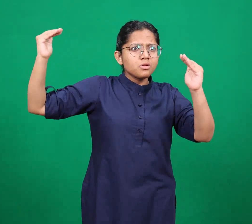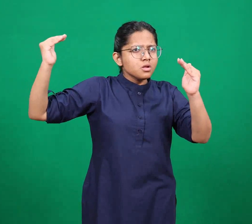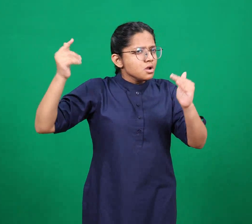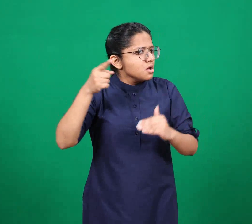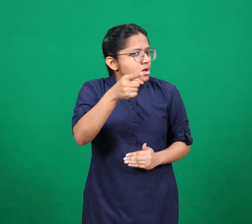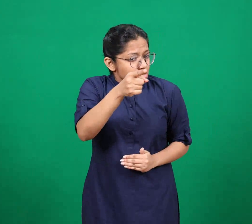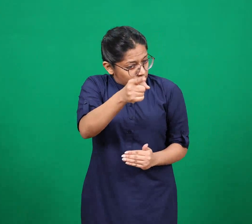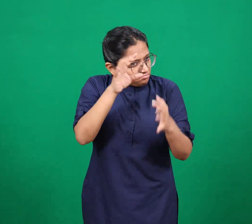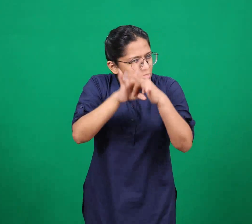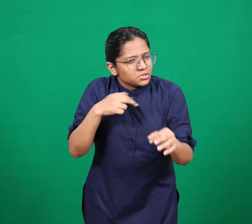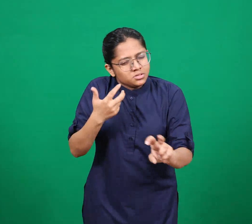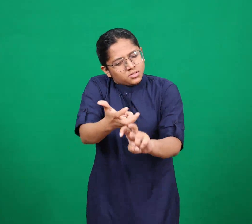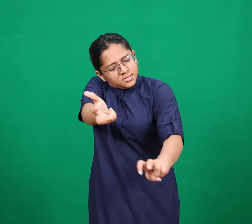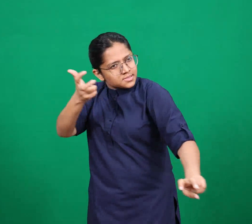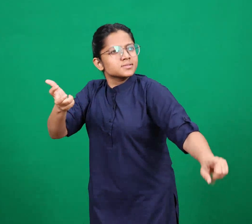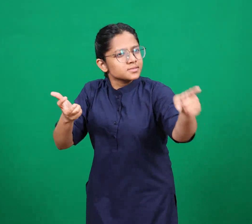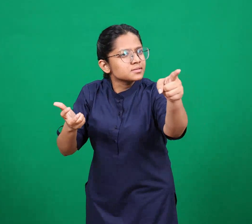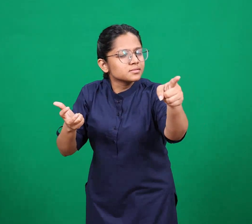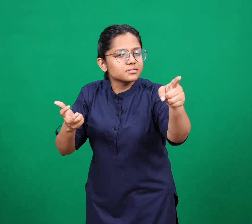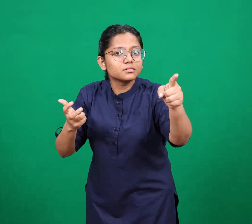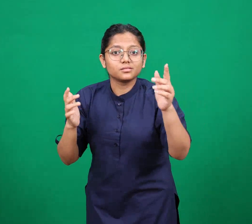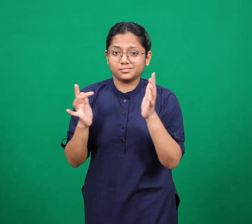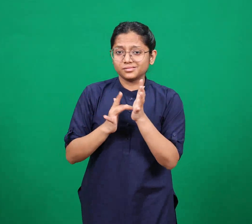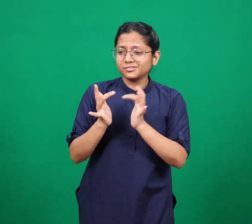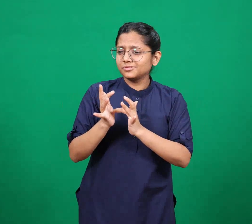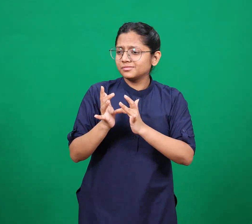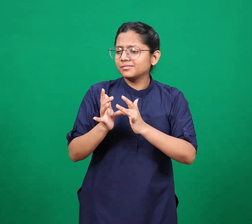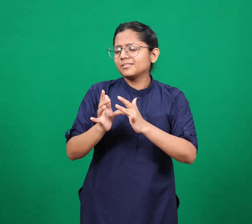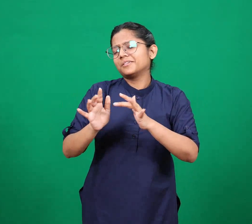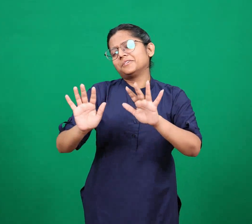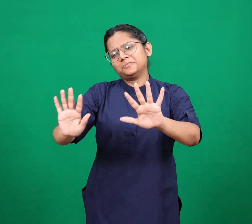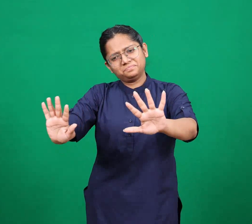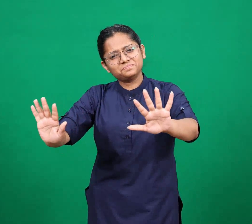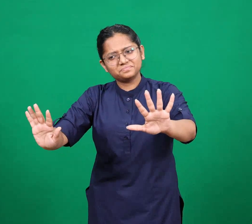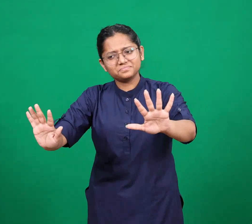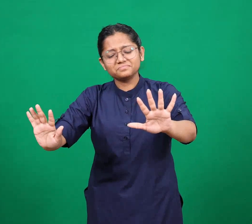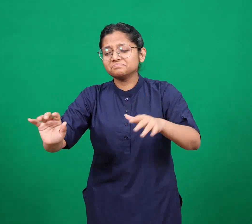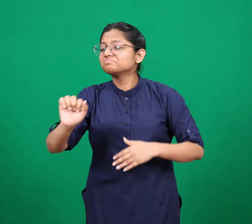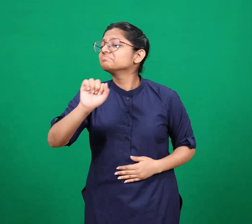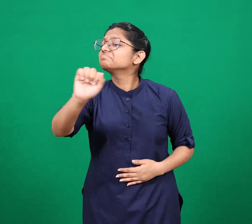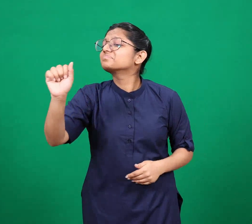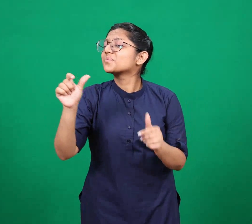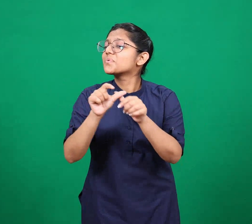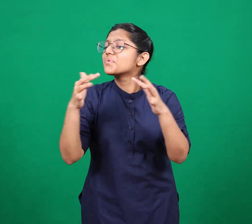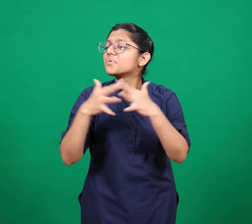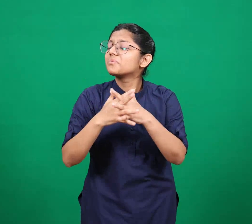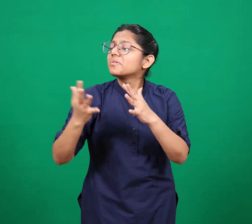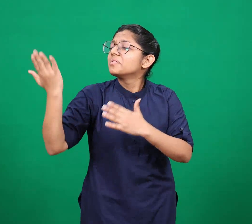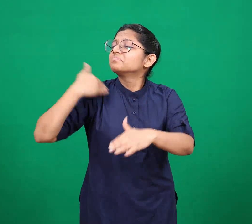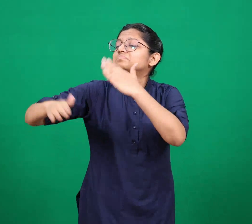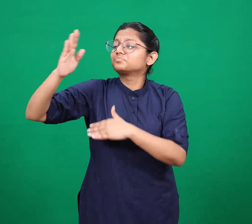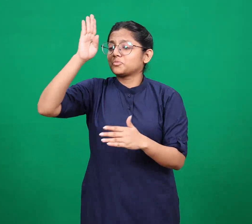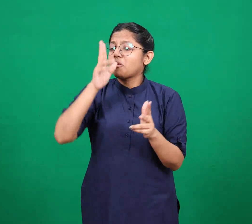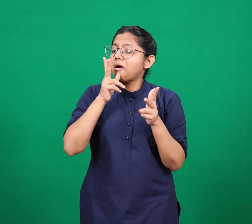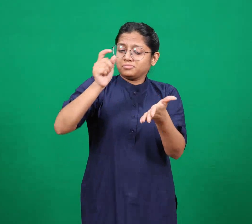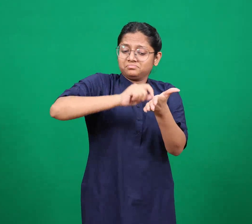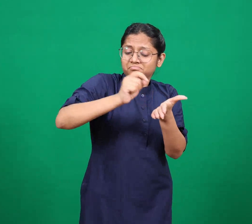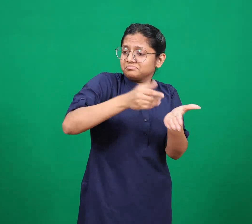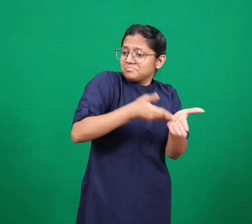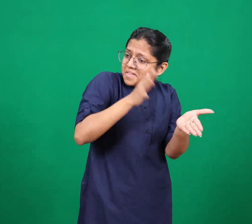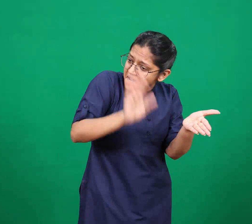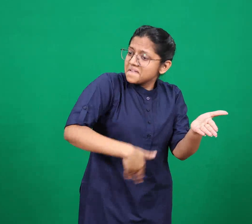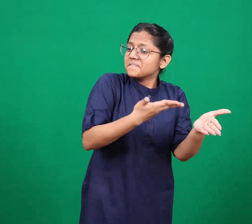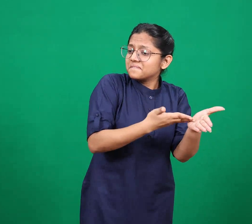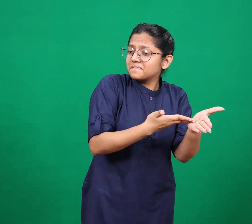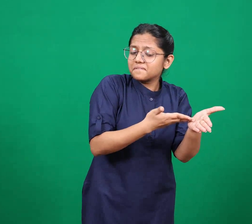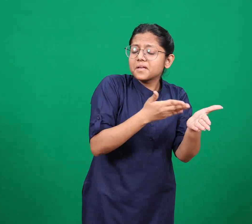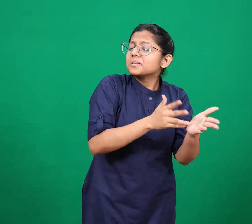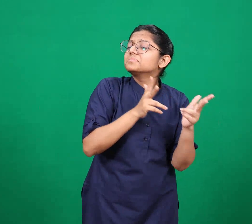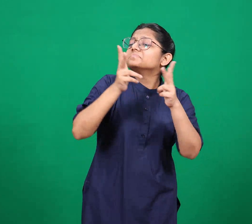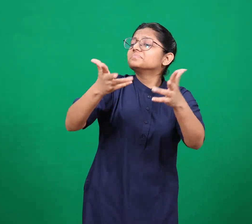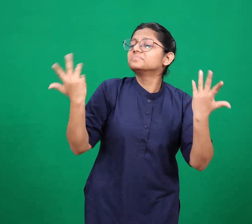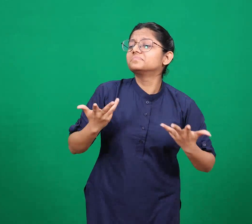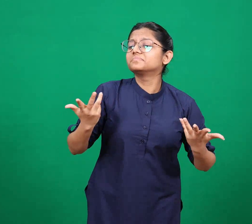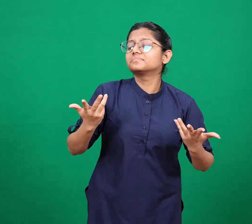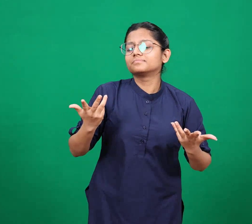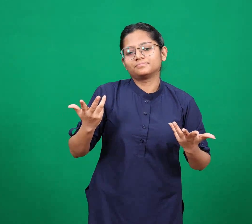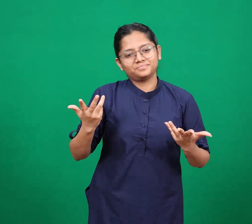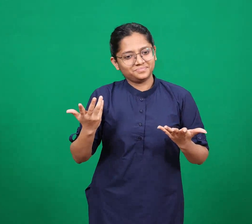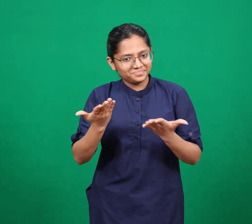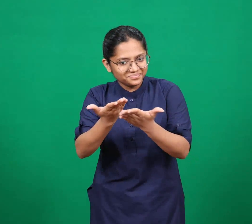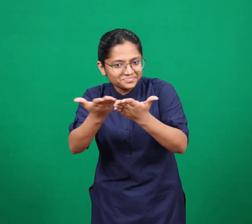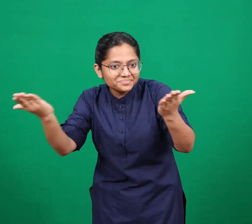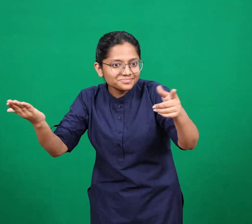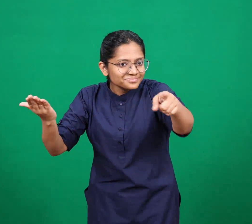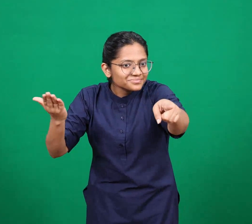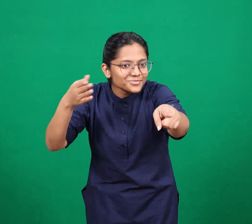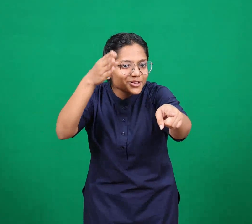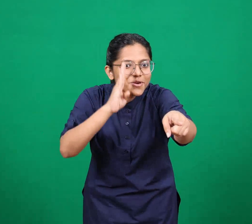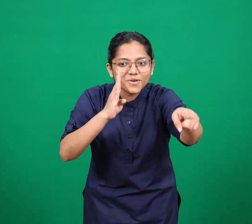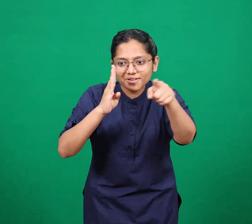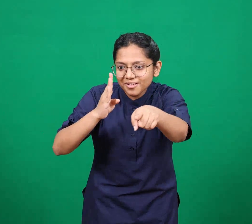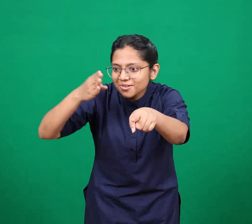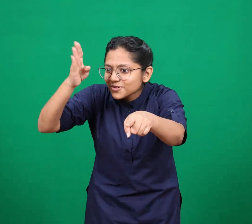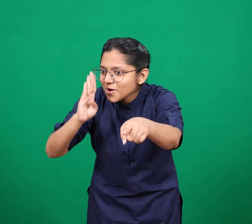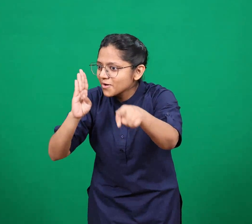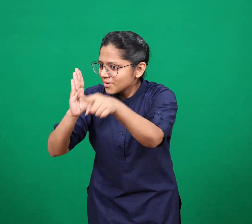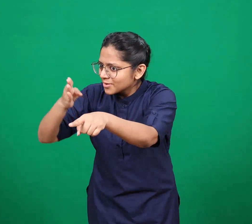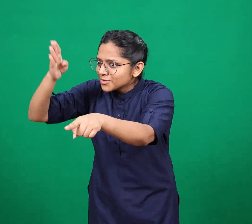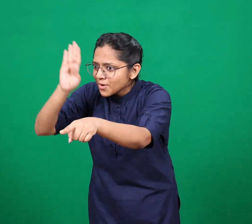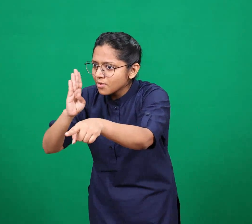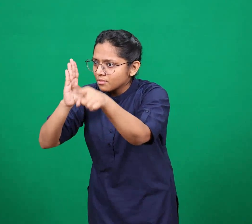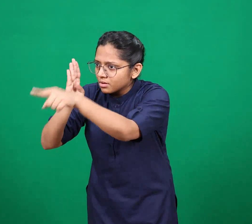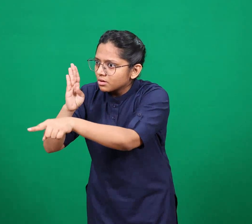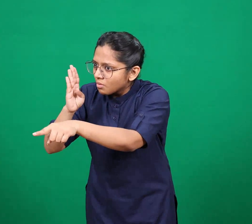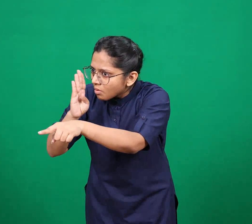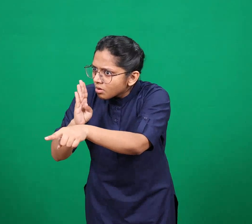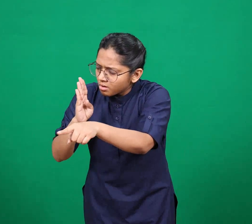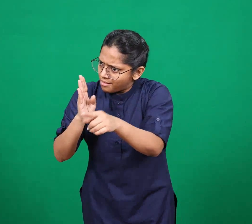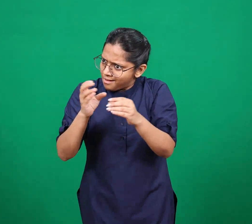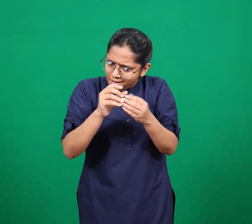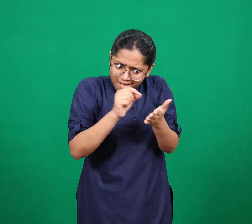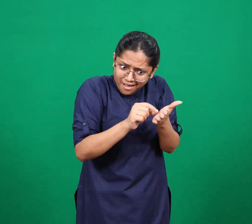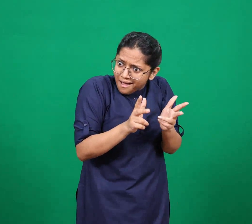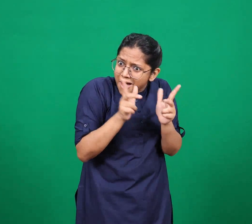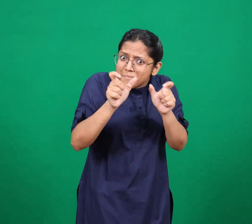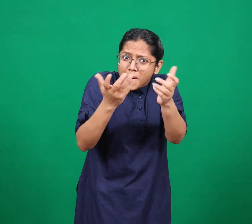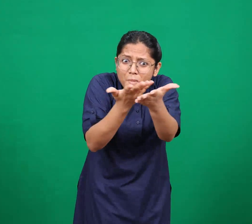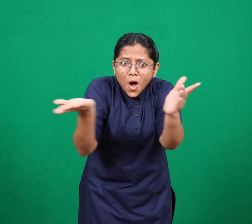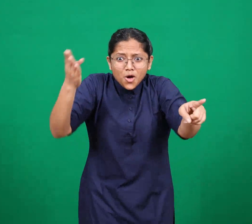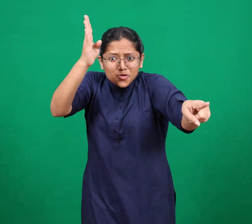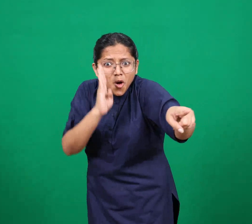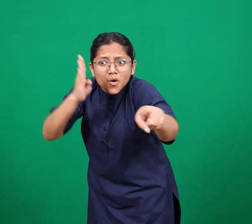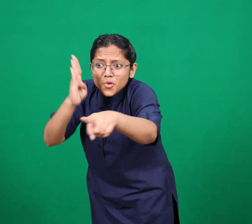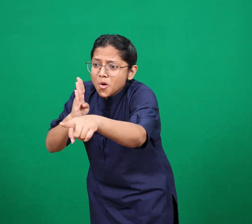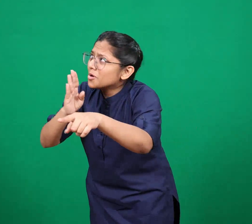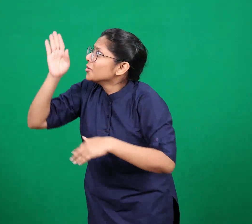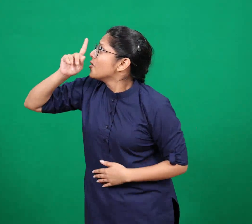Jesus replied, "Is it not written in your Law: ' I have said you are gods '?